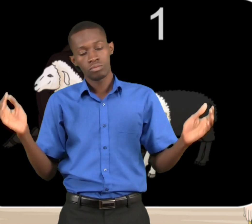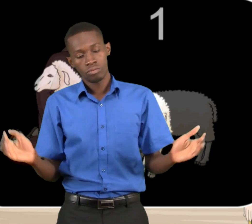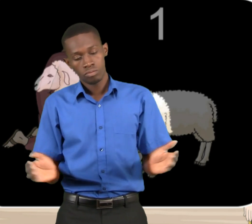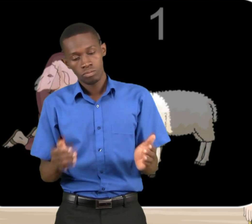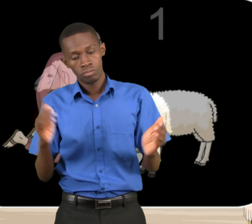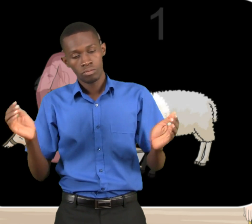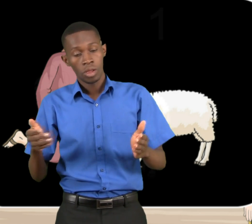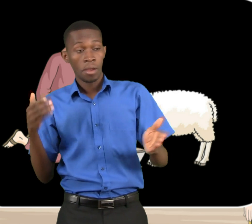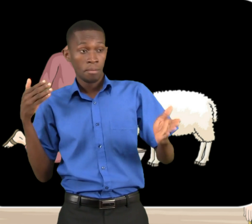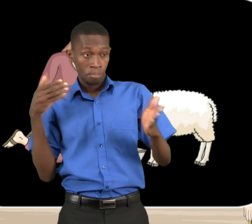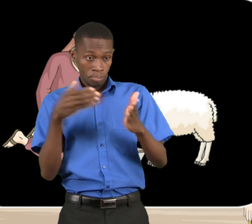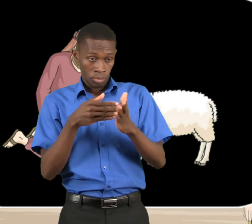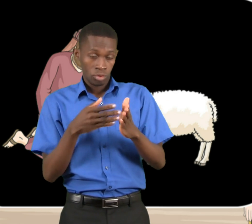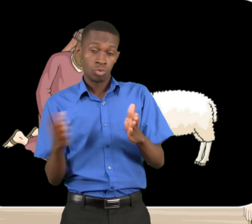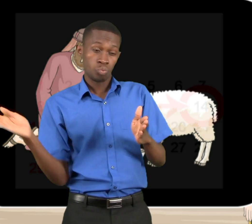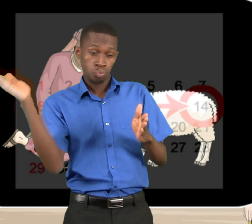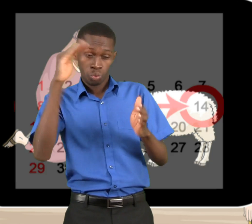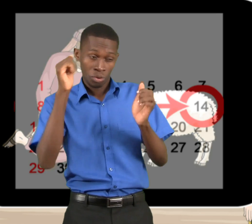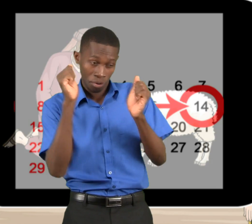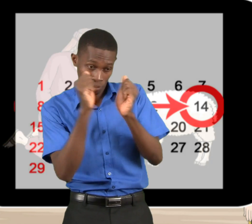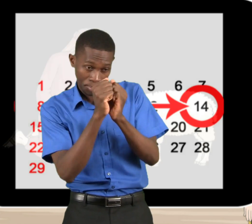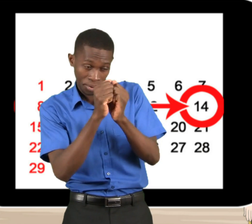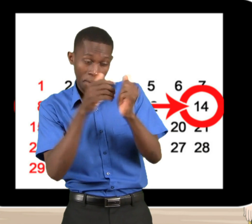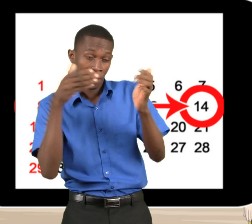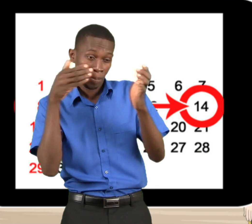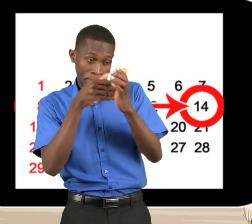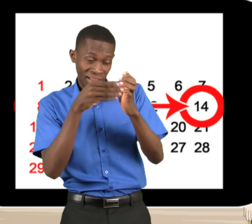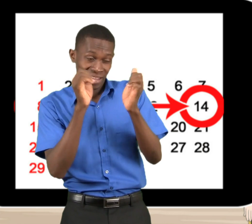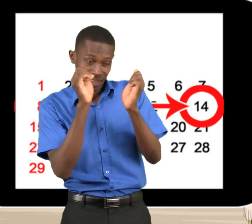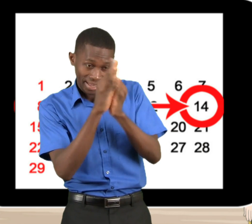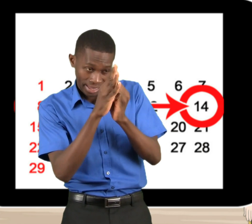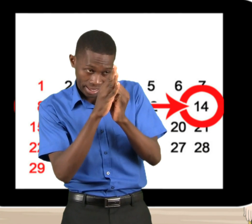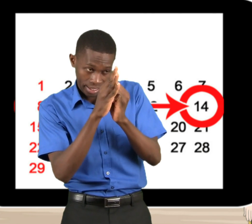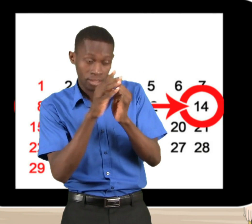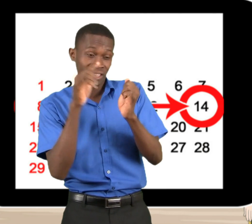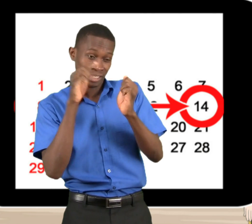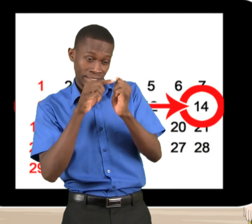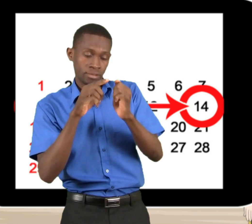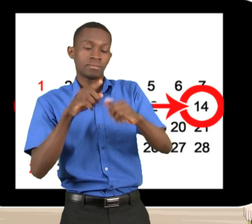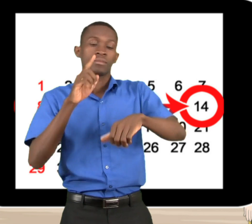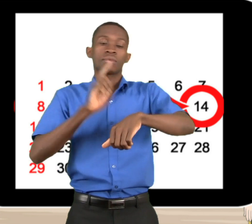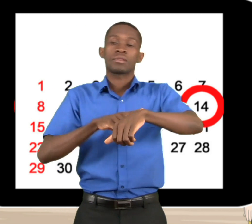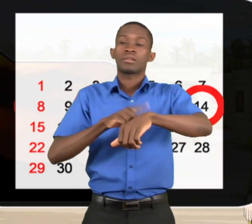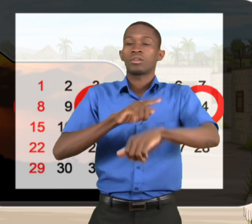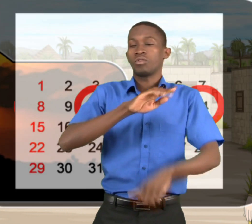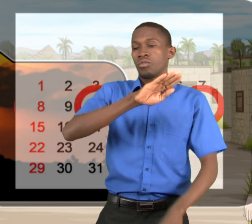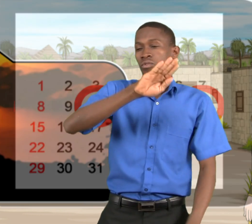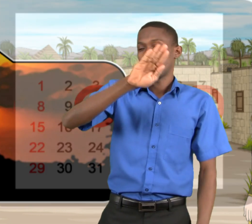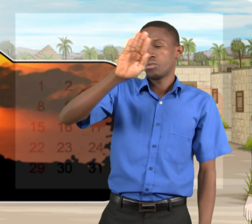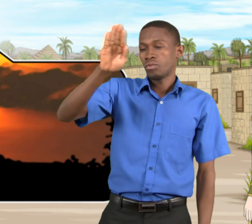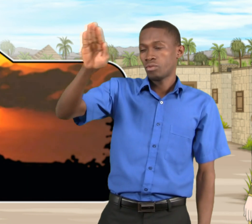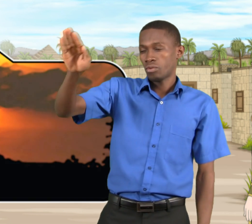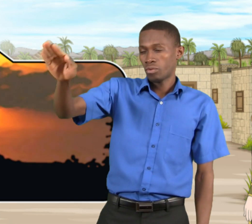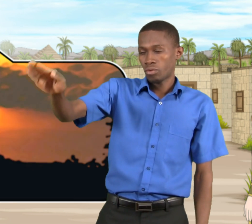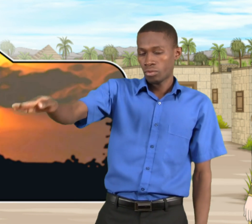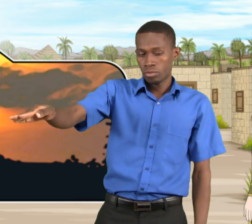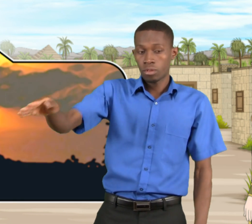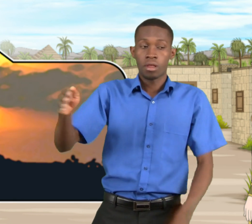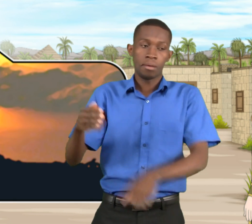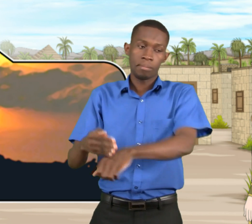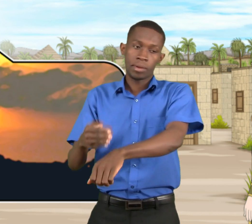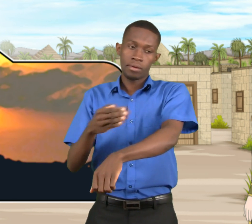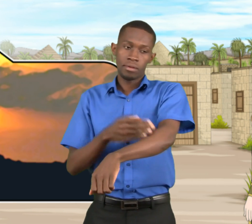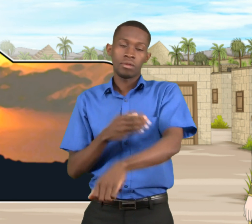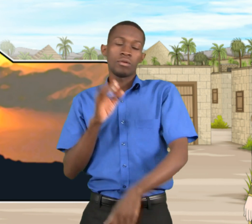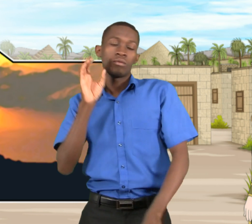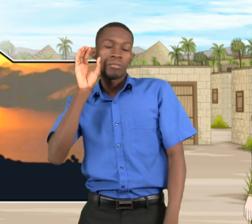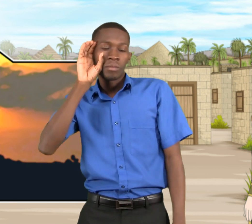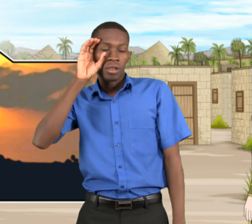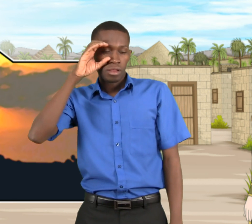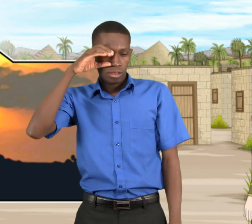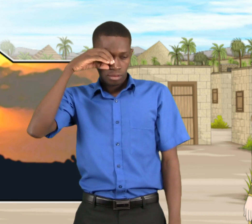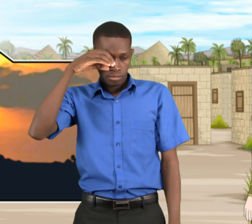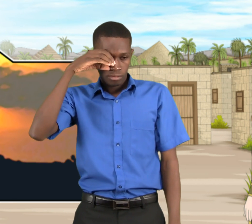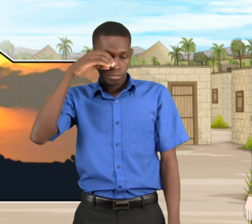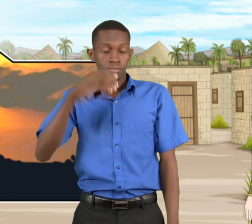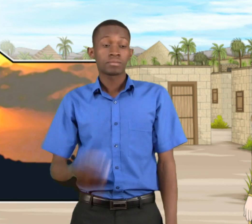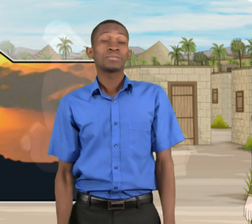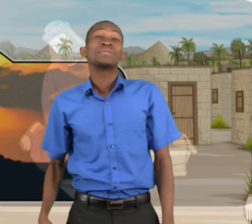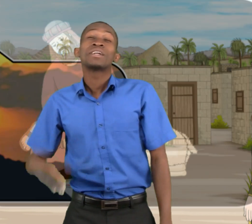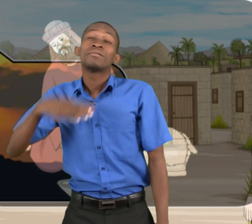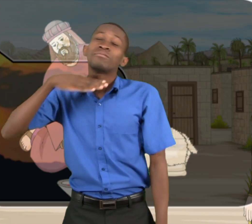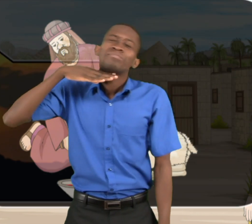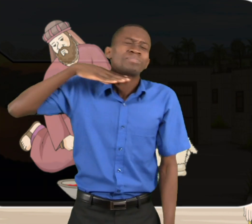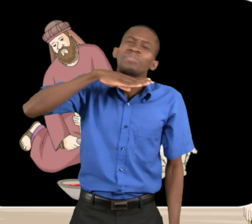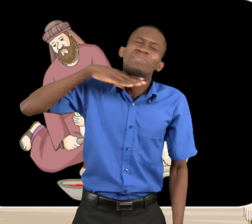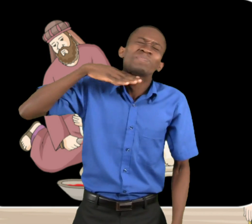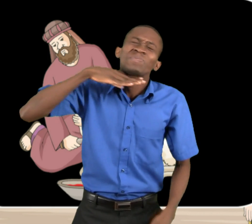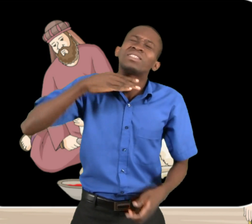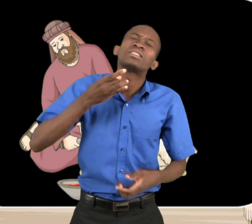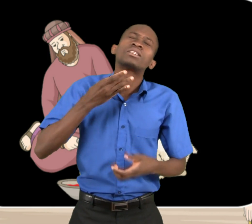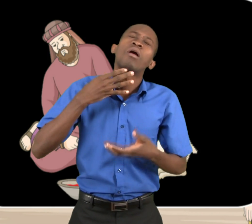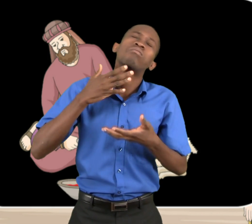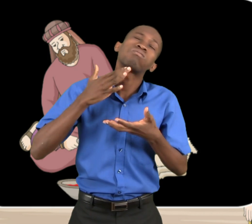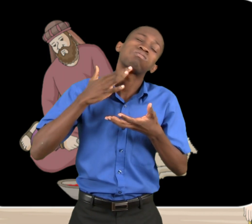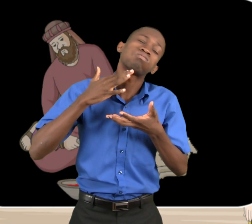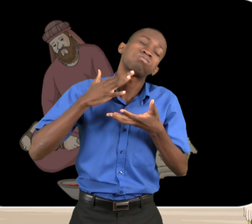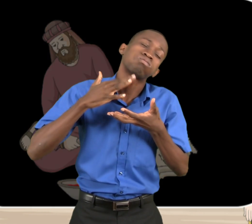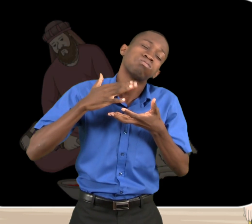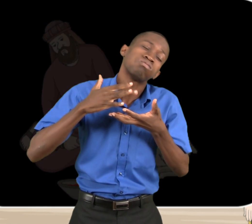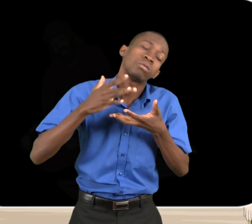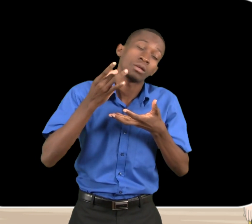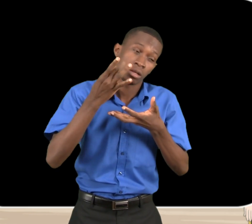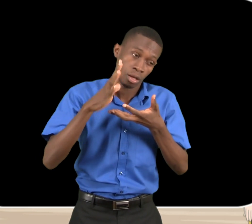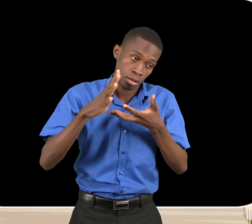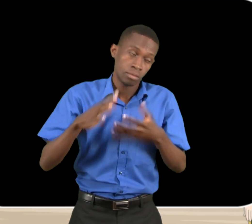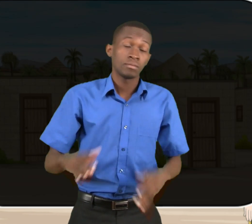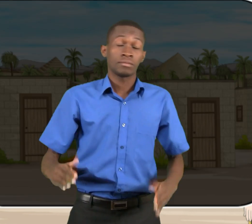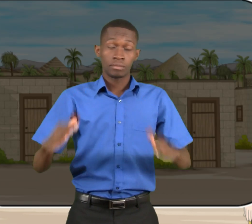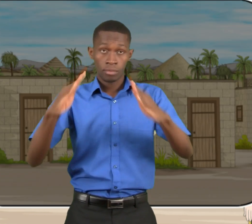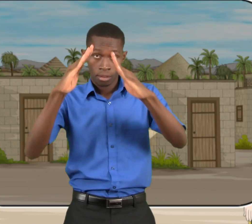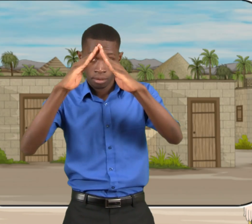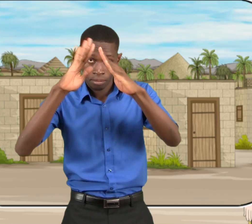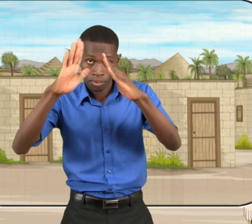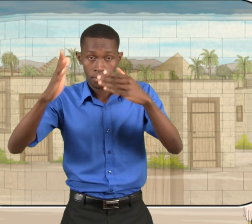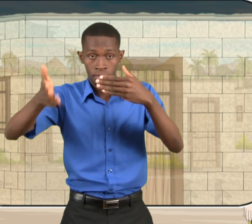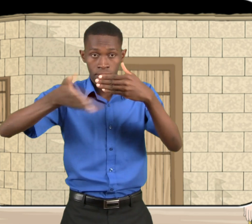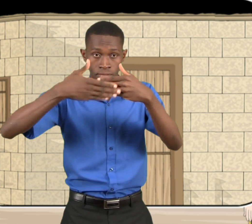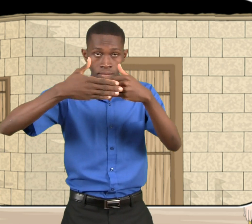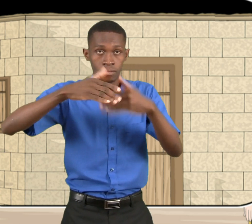You must keep it until the fourteenth day of the month, when the whole assembly of the congregation of Israel will slaughter the animals at twilight.